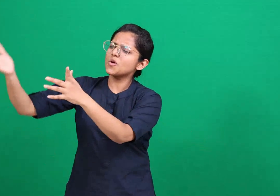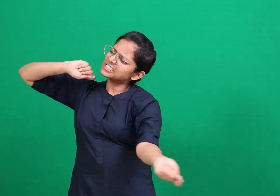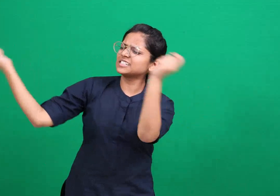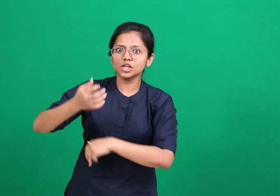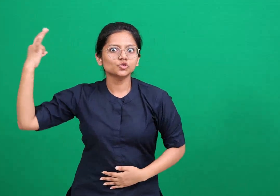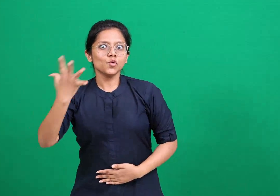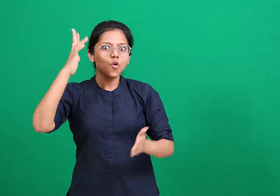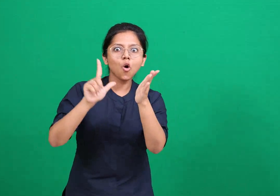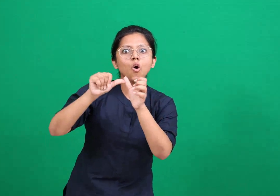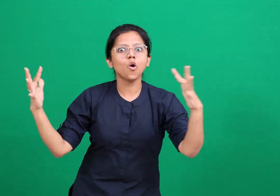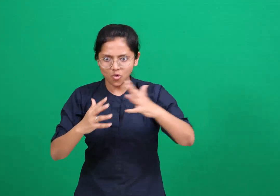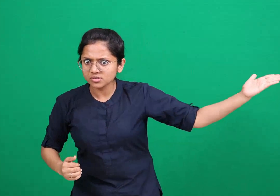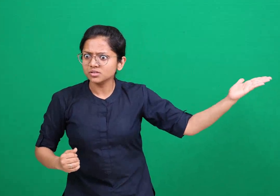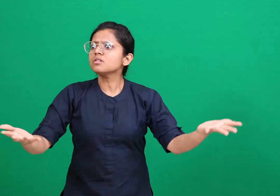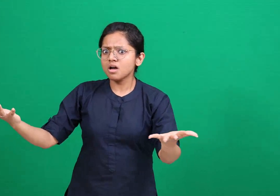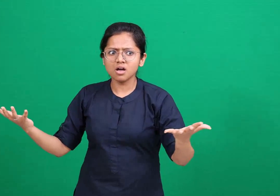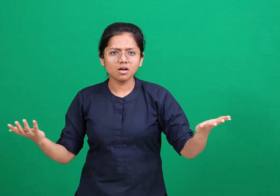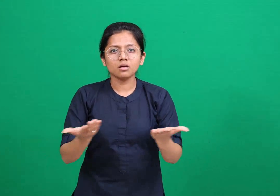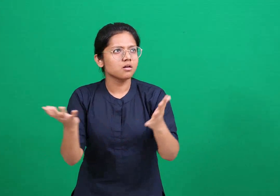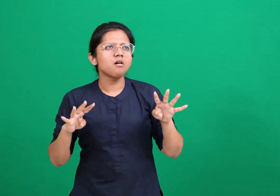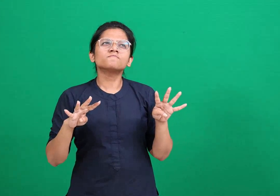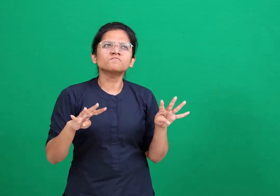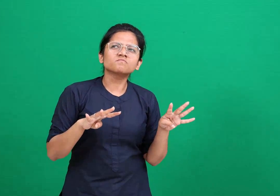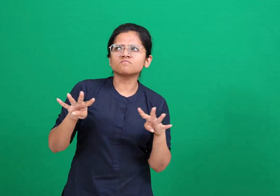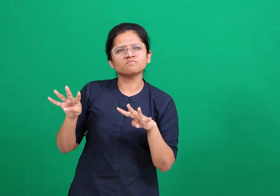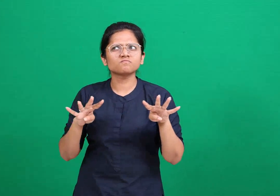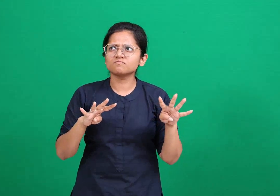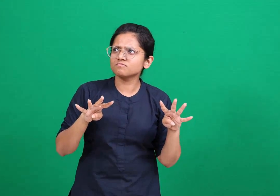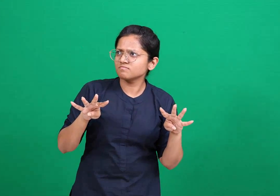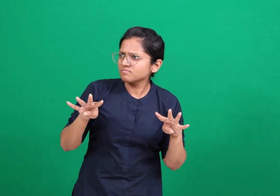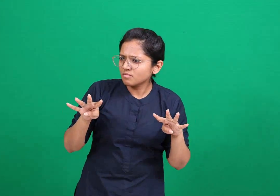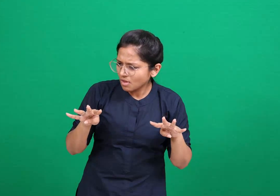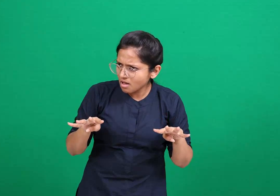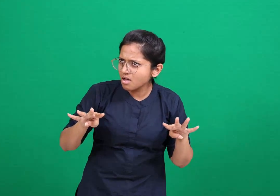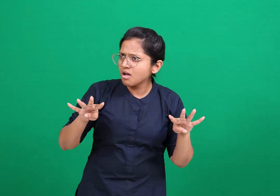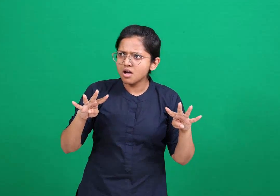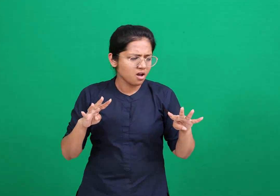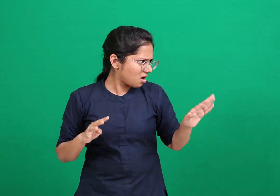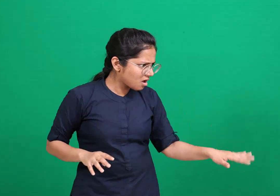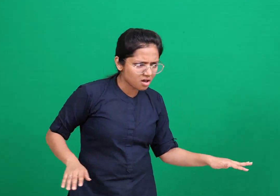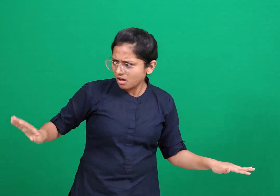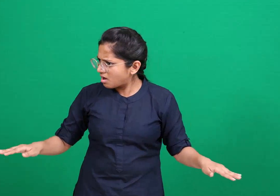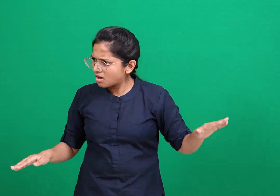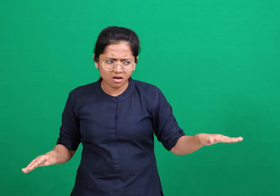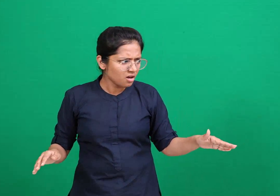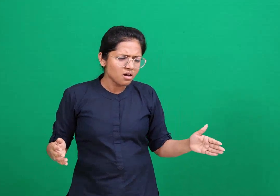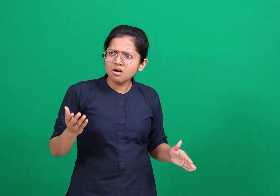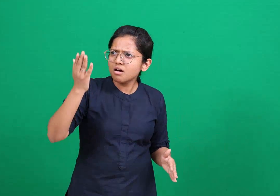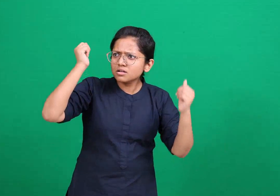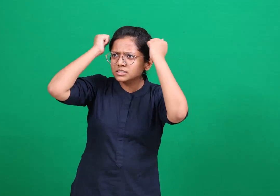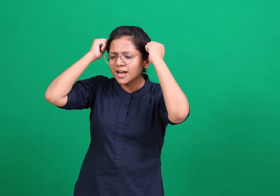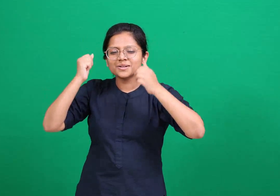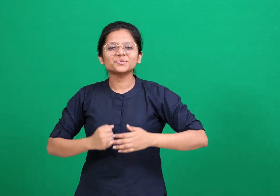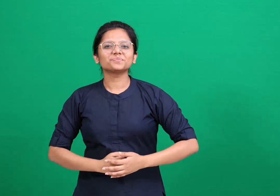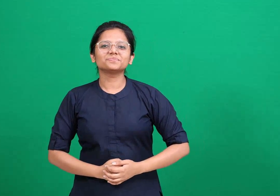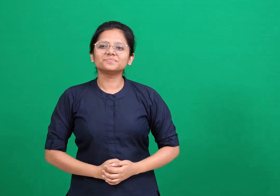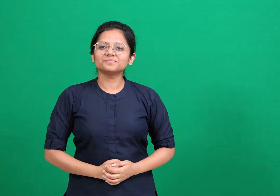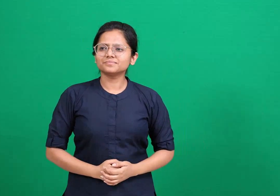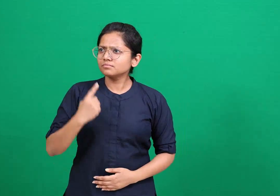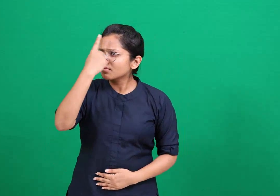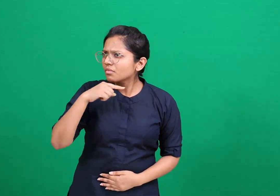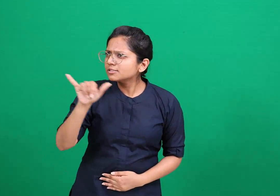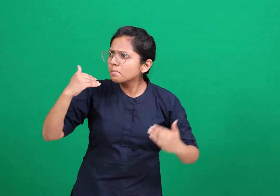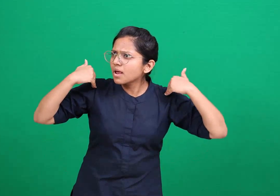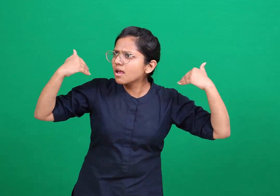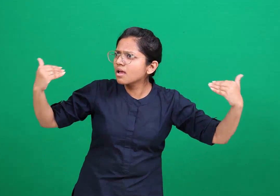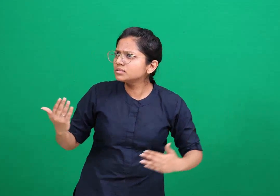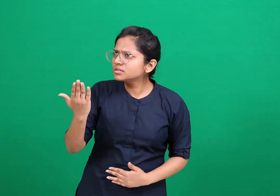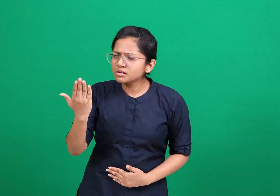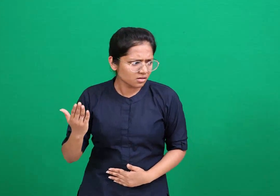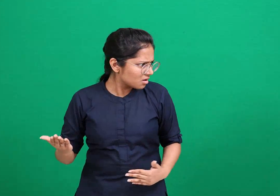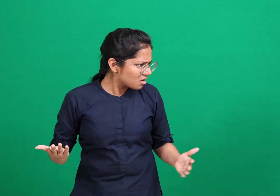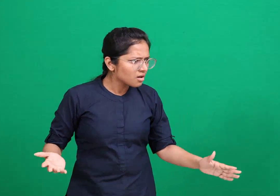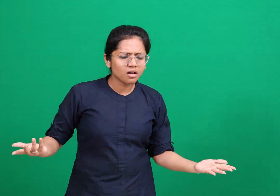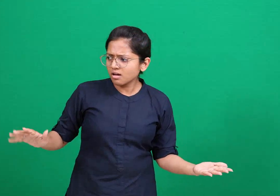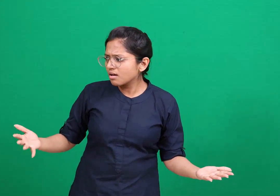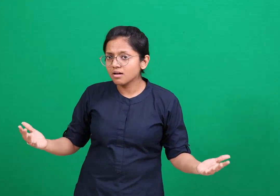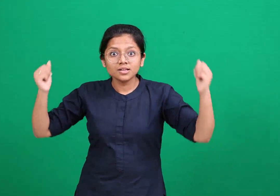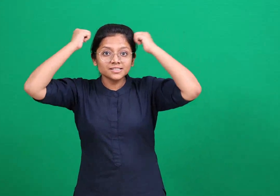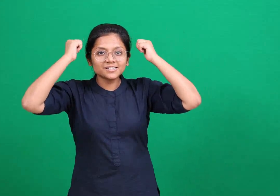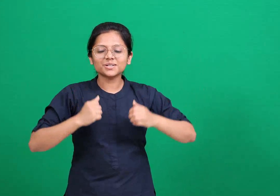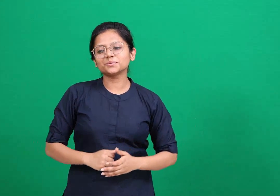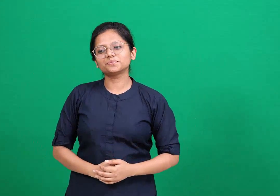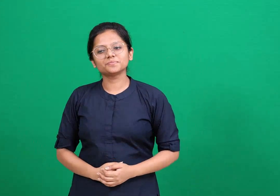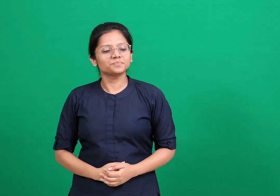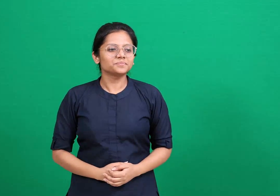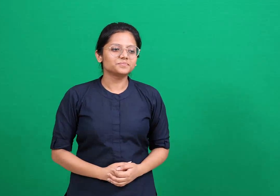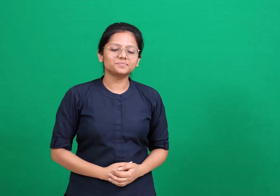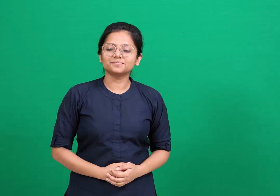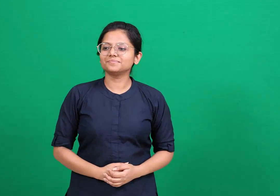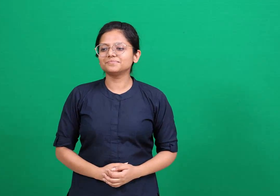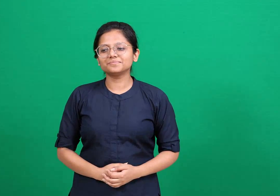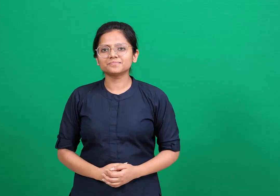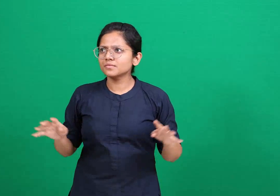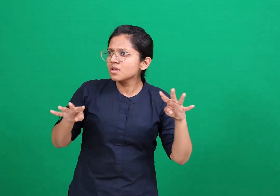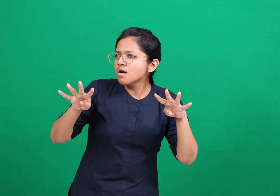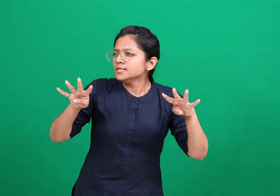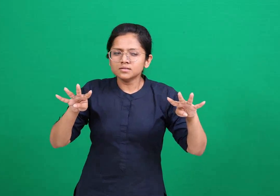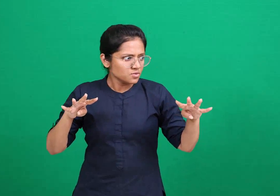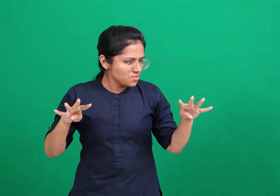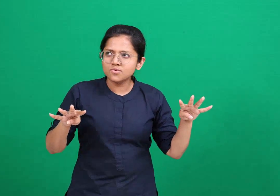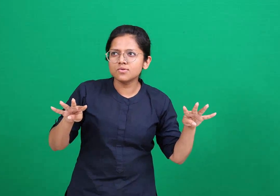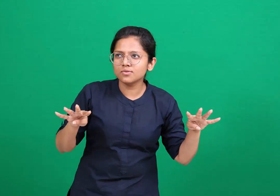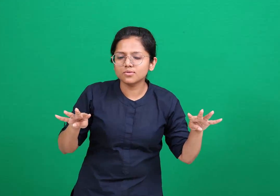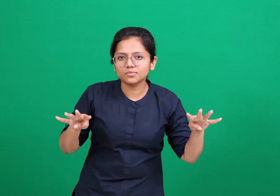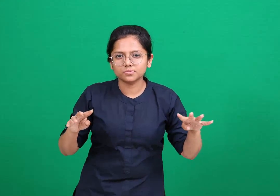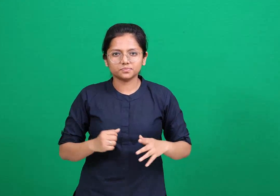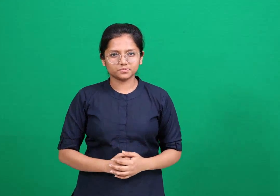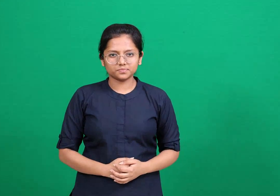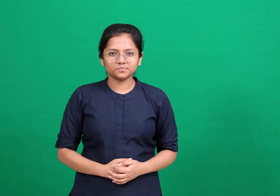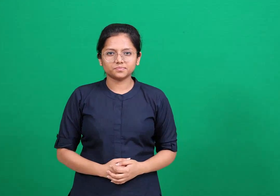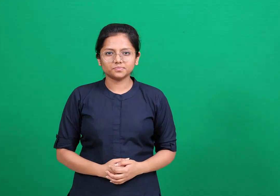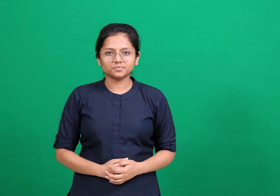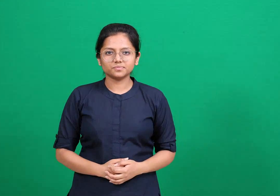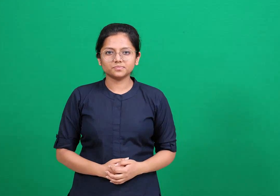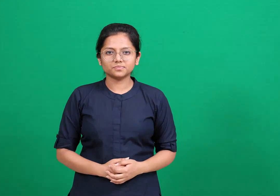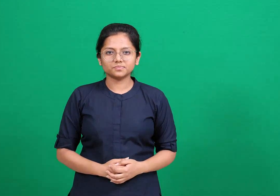All who were sitting in the Sanhedrin looked intently at Stephen, and they saw that his face was like the face of an angel.